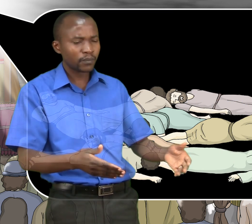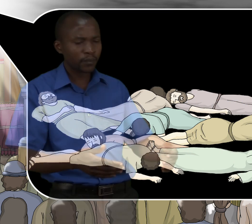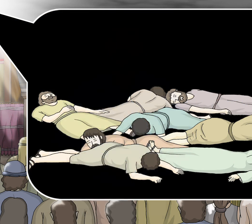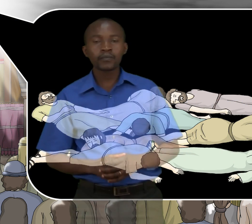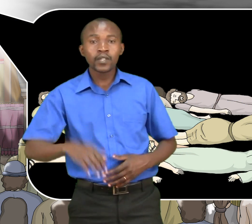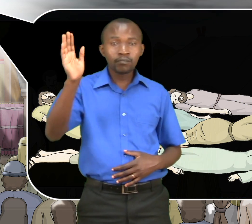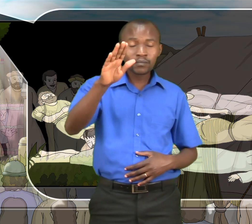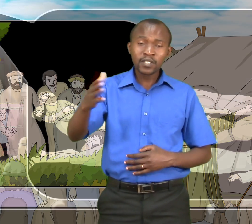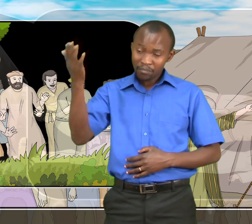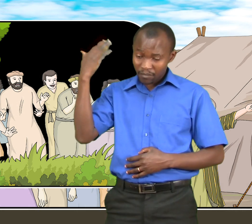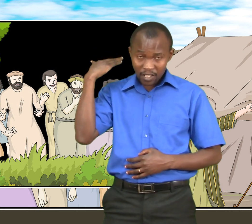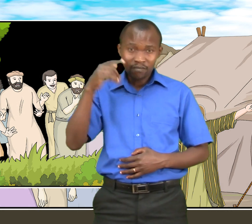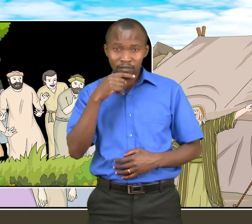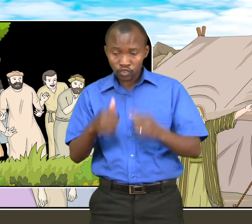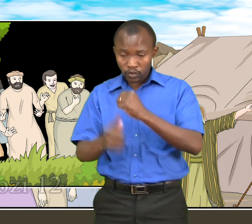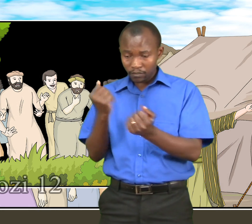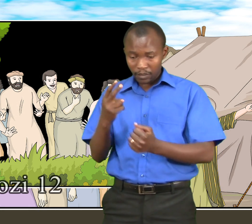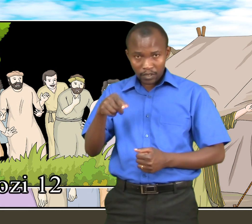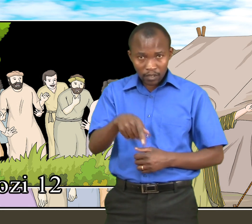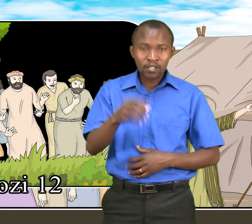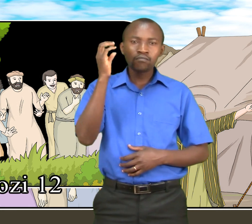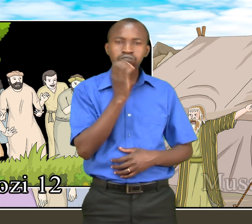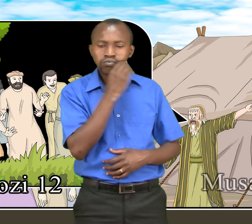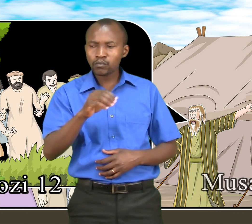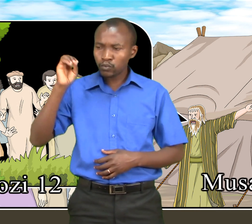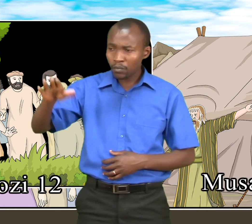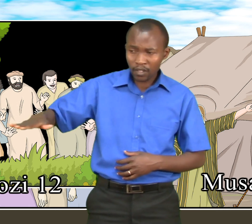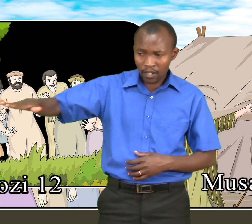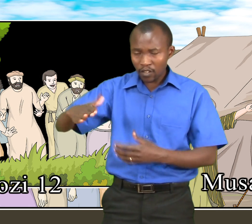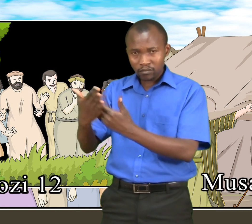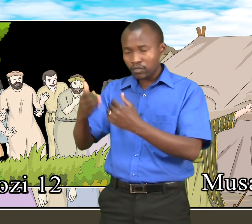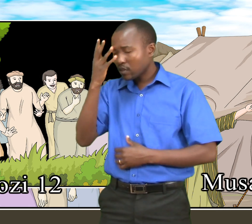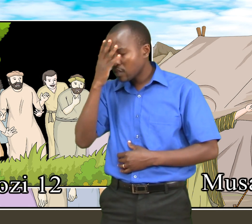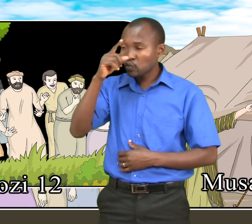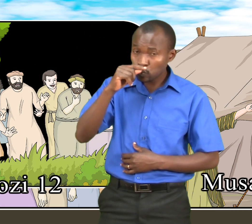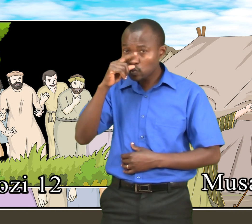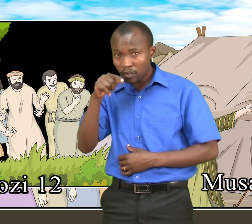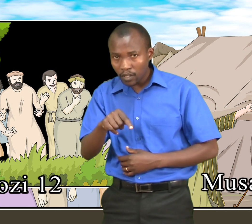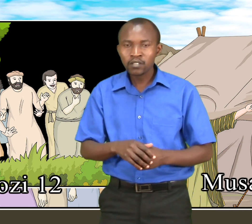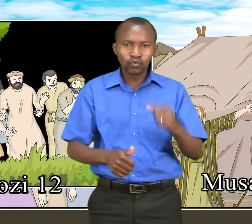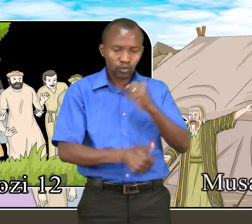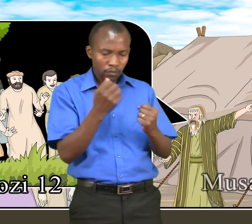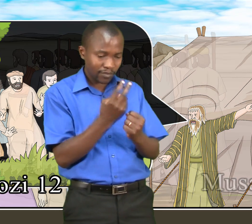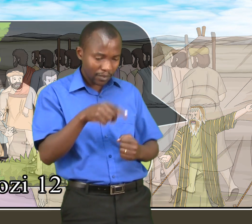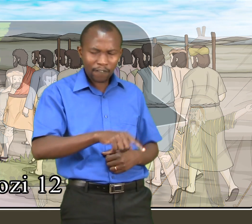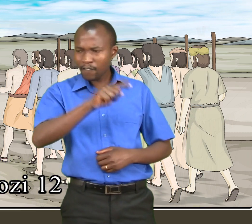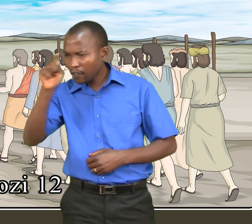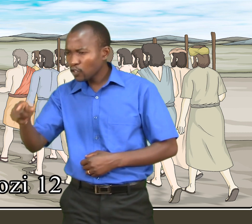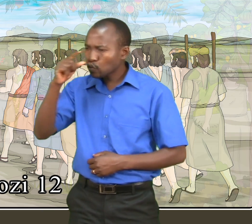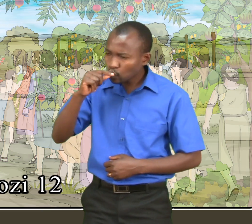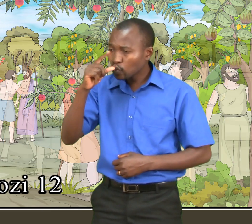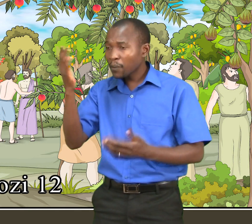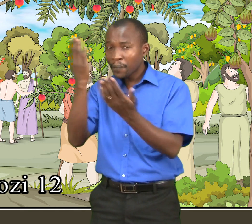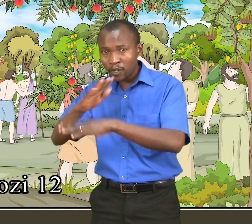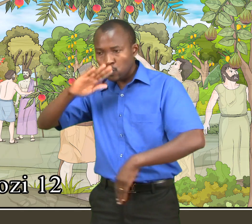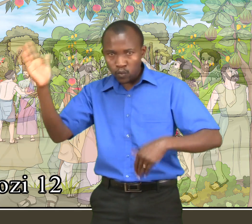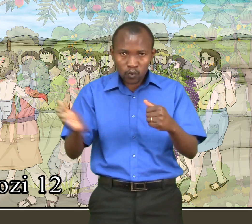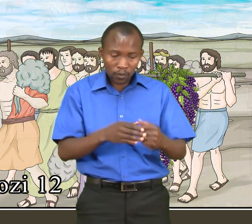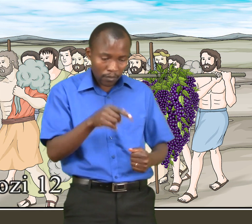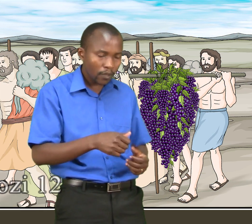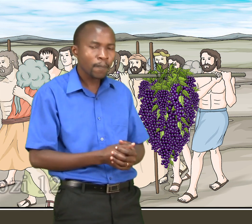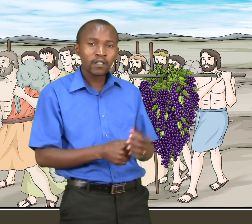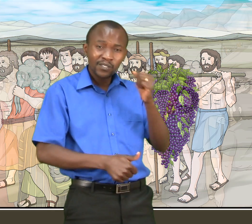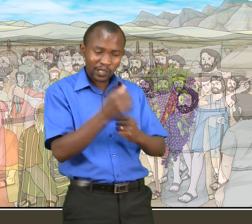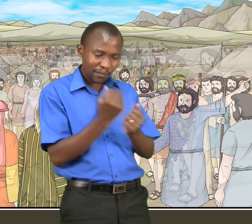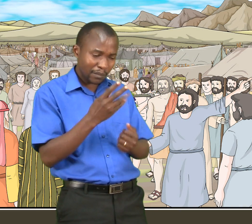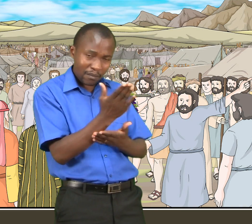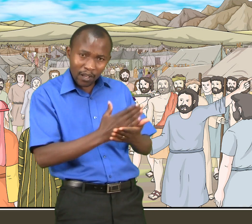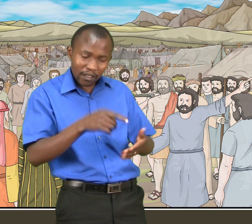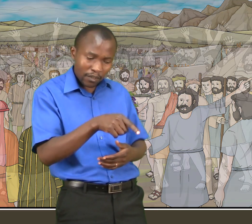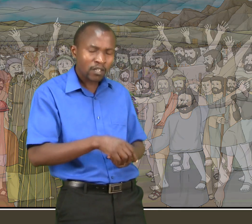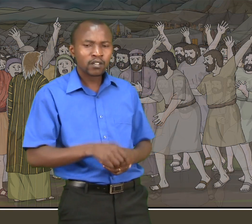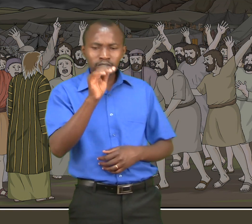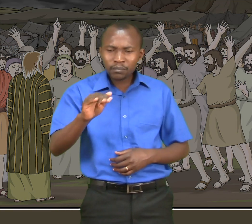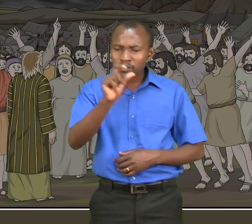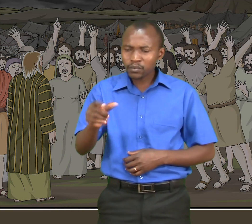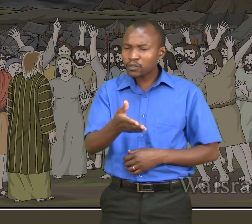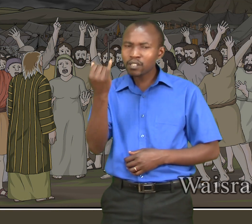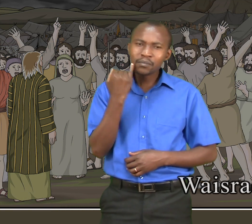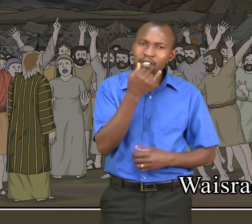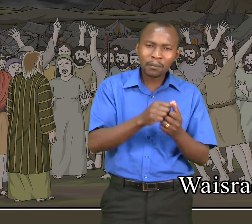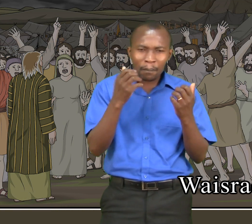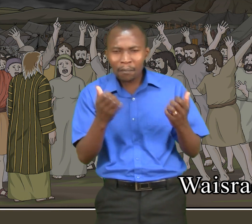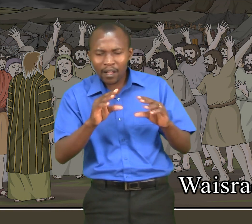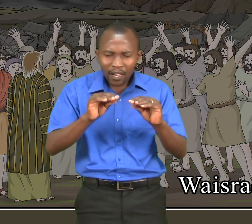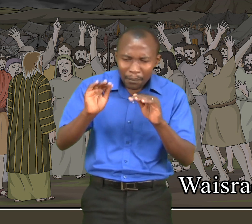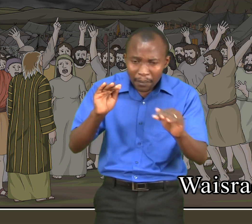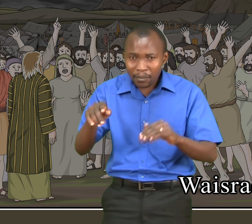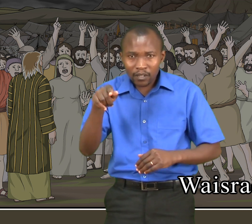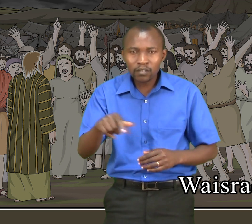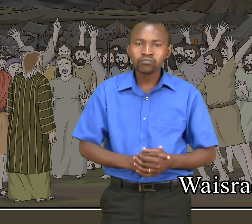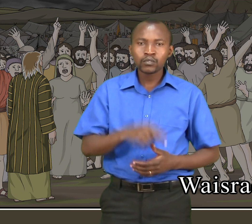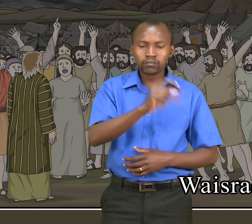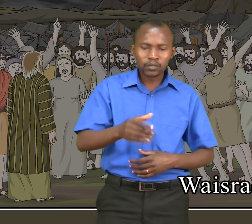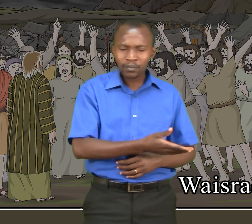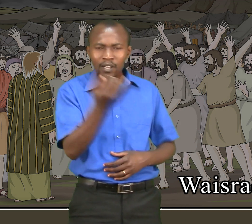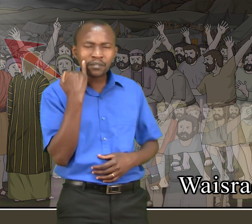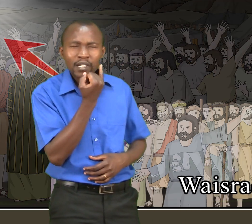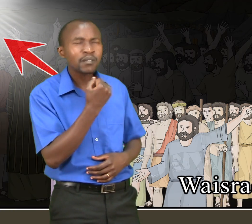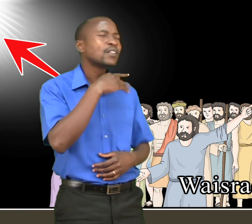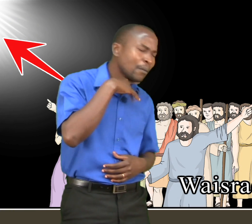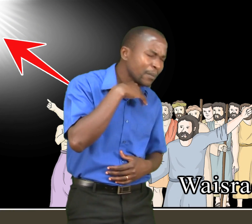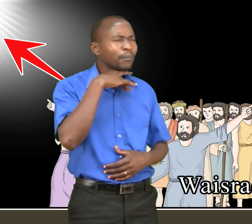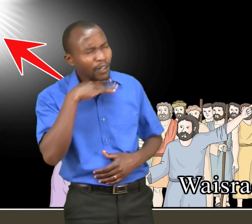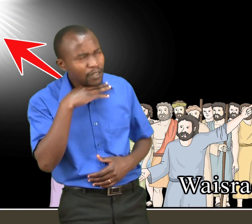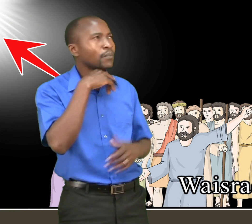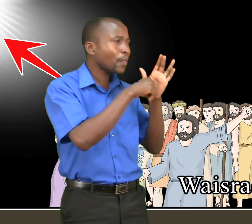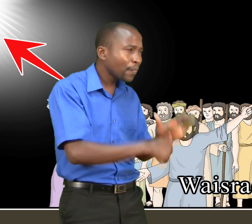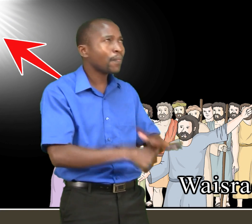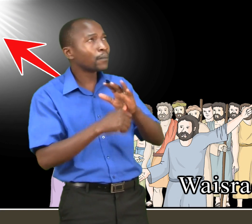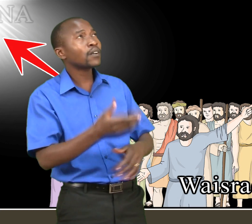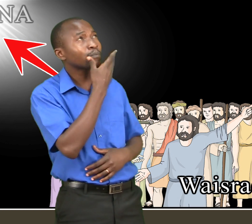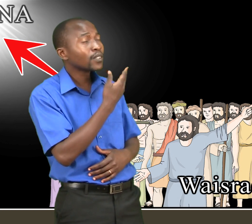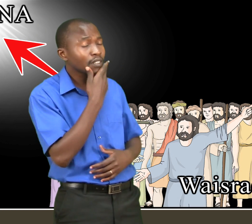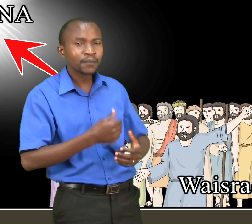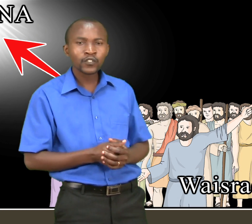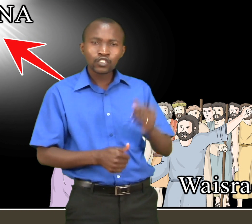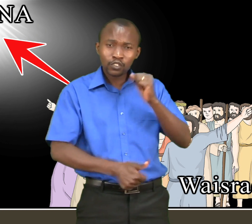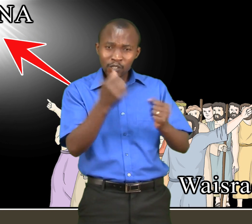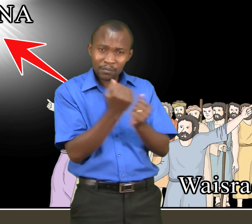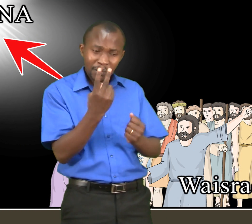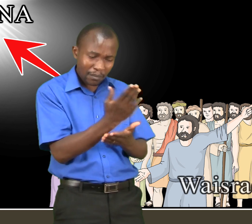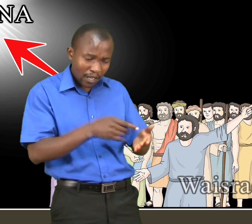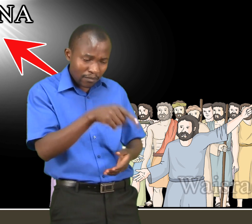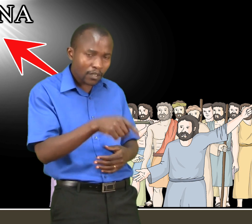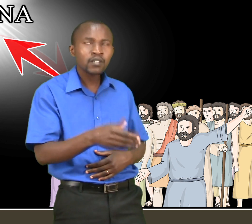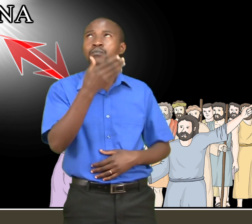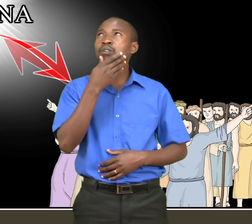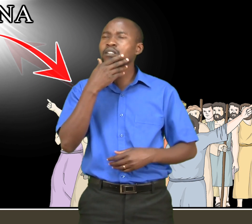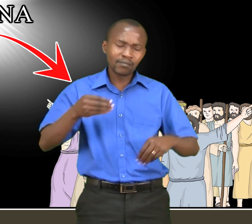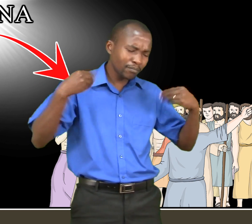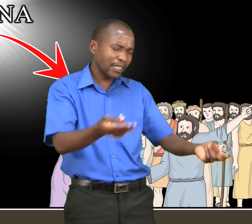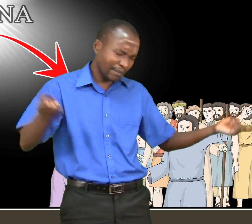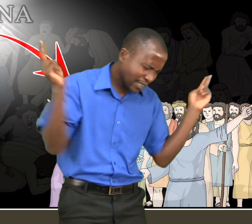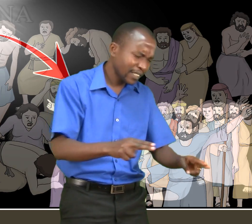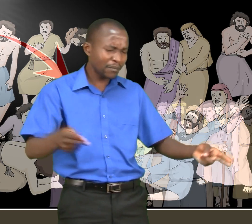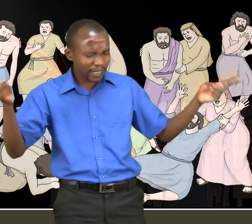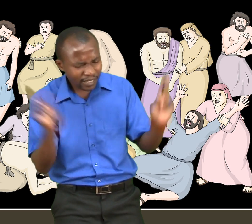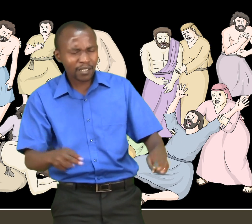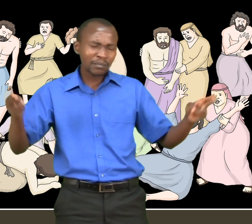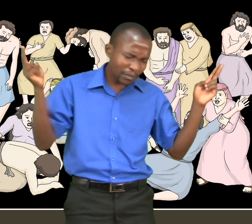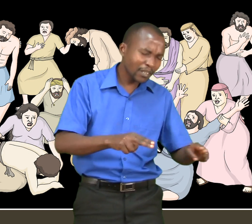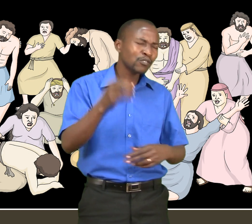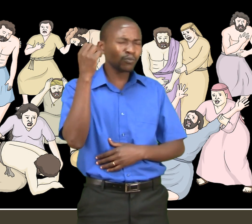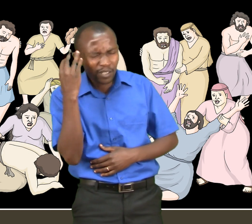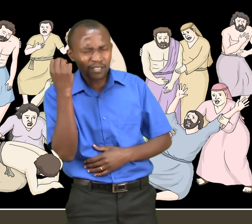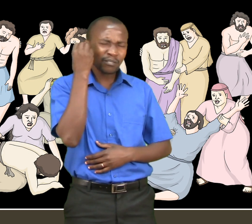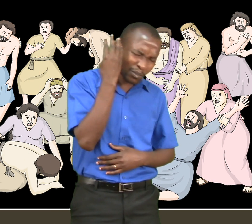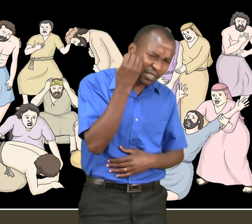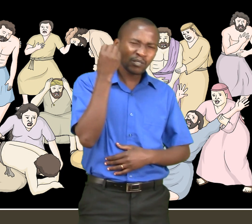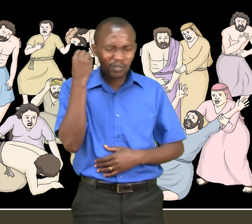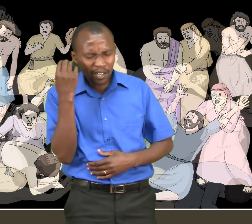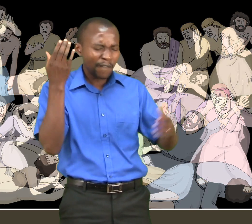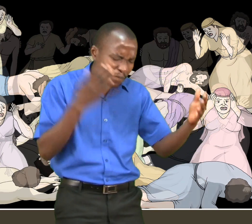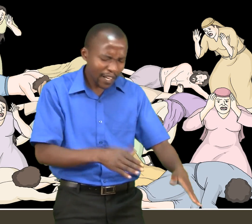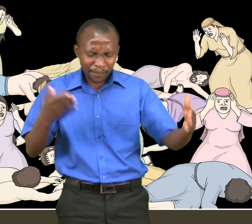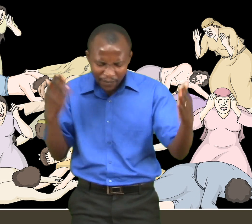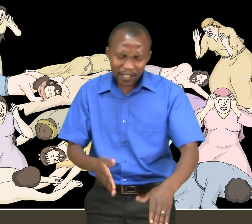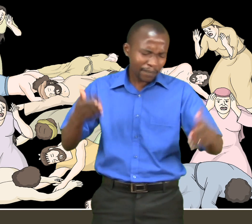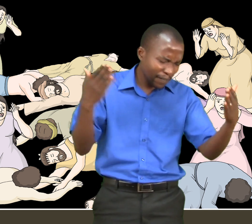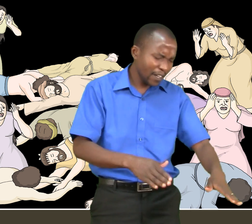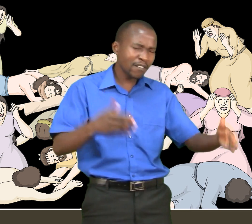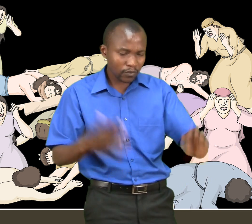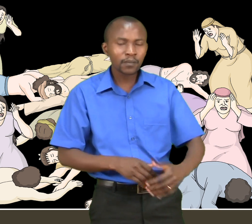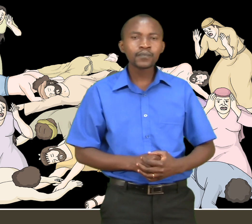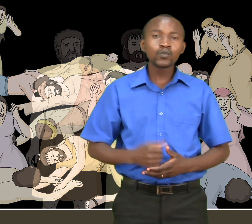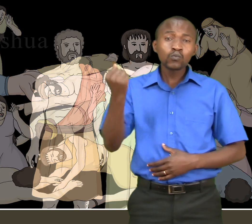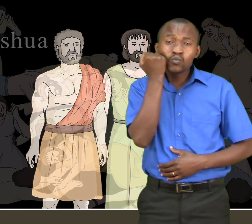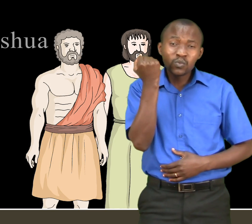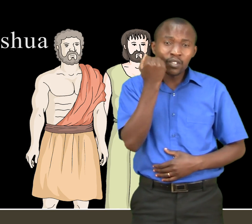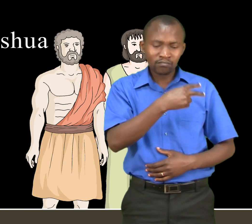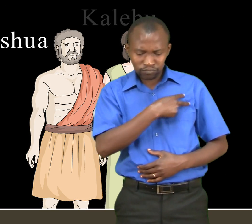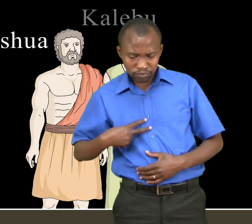So the men Moses had sent to spy out the land, who had returned and made the whole congregation grumble against him by bringing out a bad report about the land— those men who had brought out the bad report about the land—were struck down by a plague before the LORD.